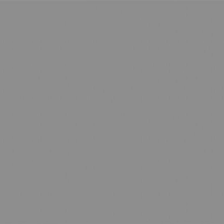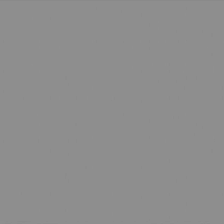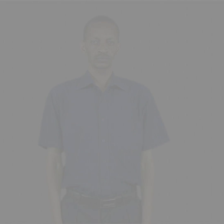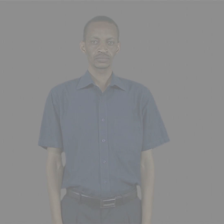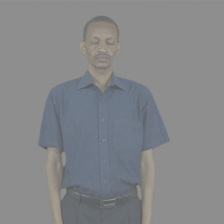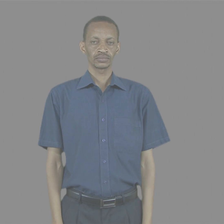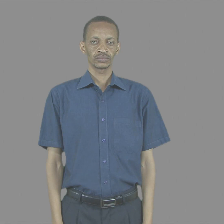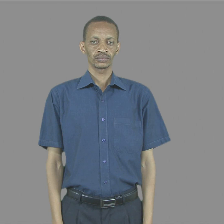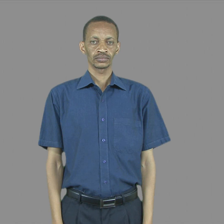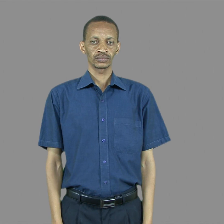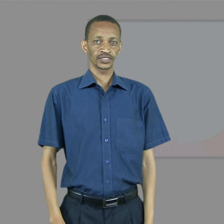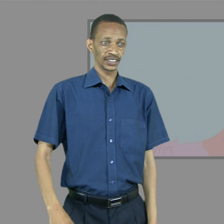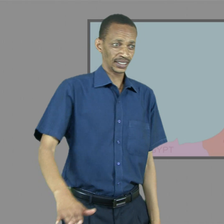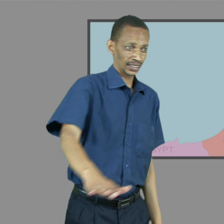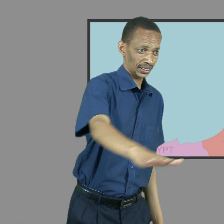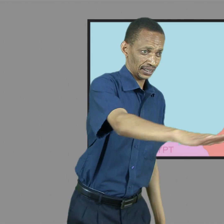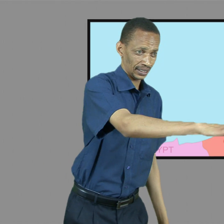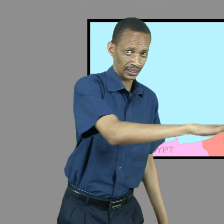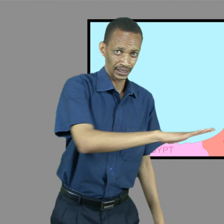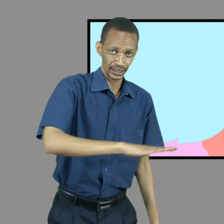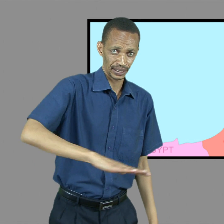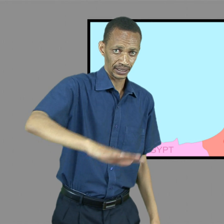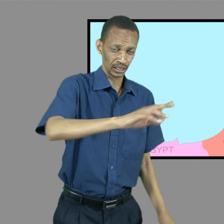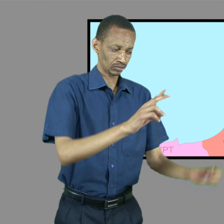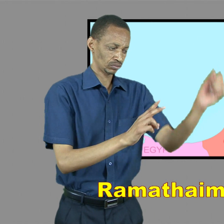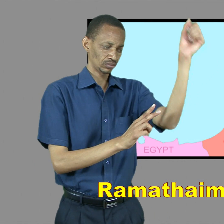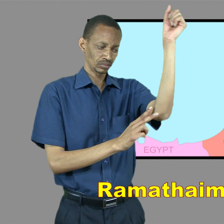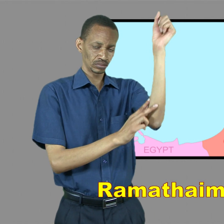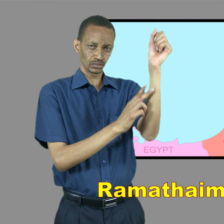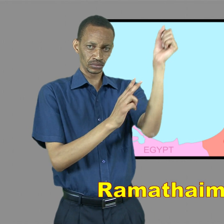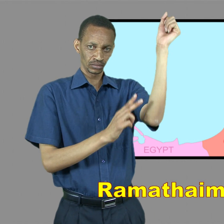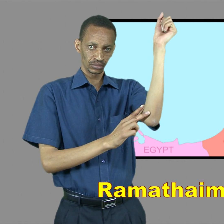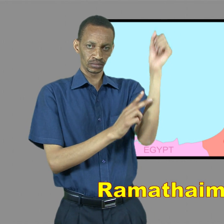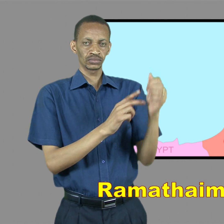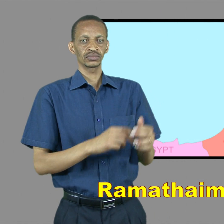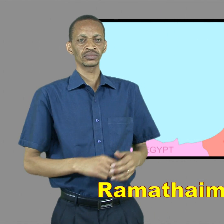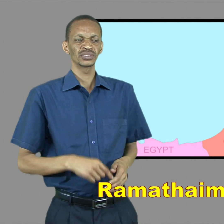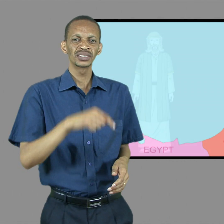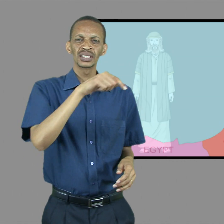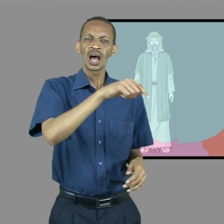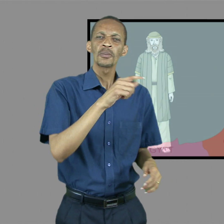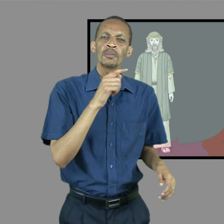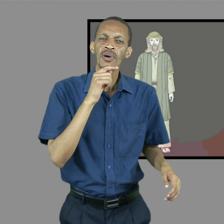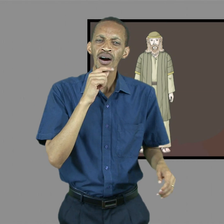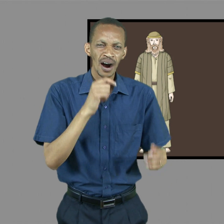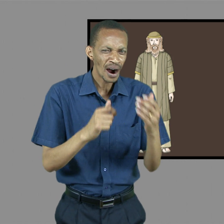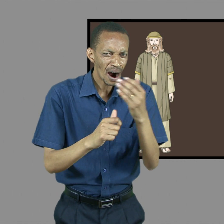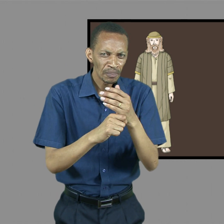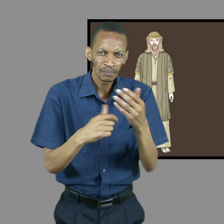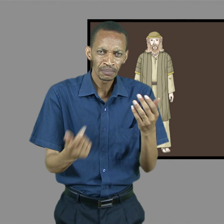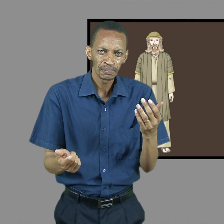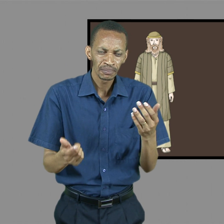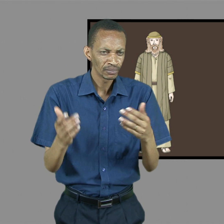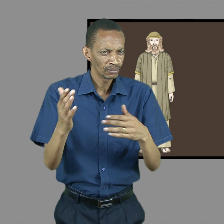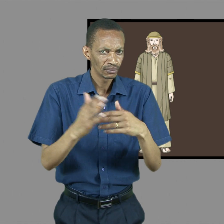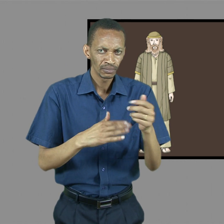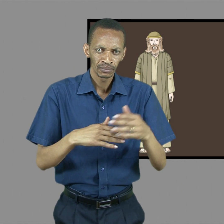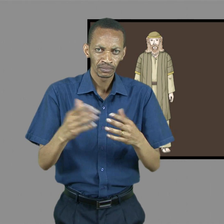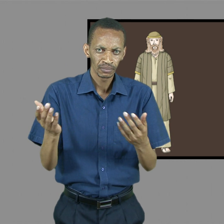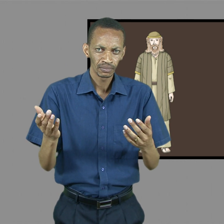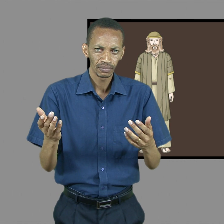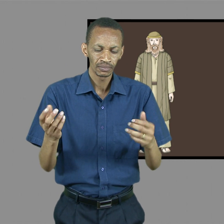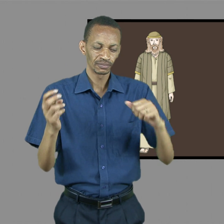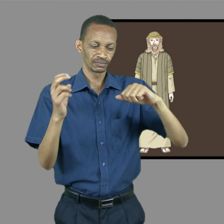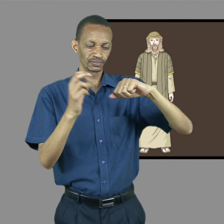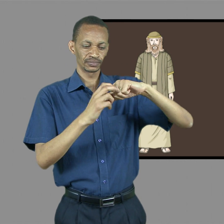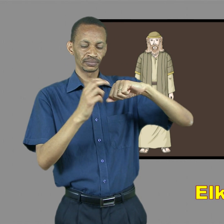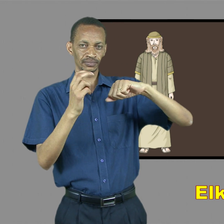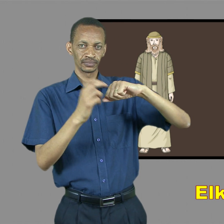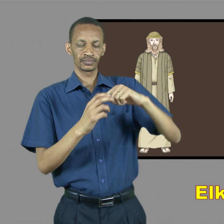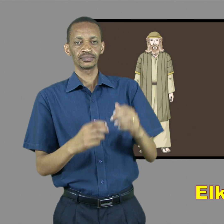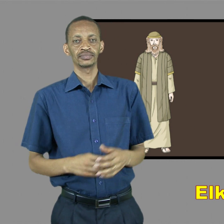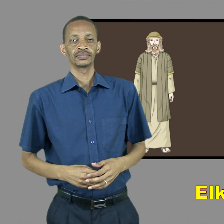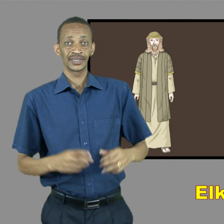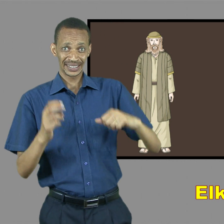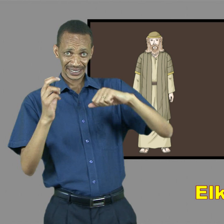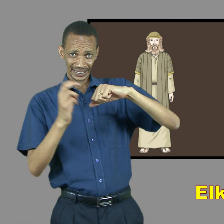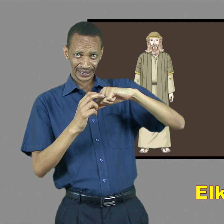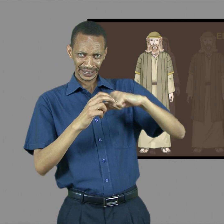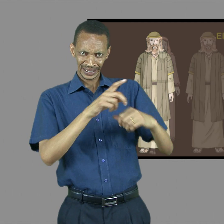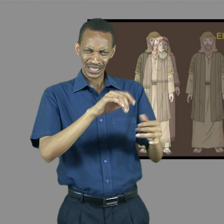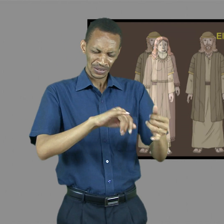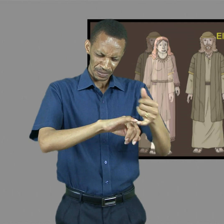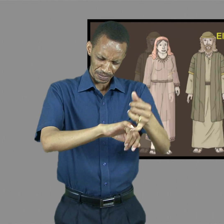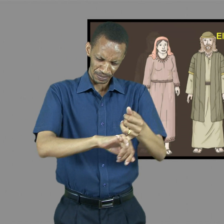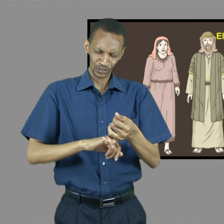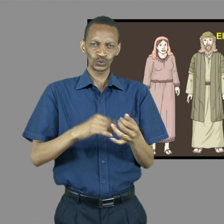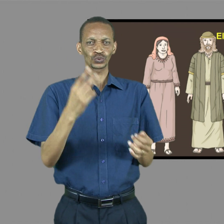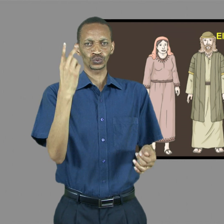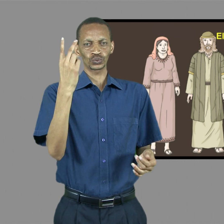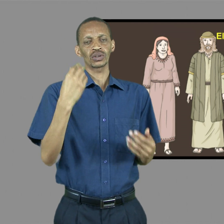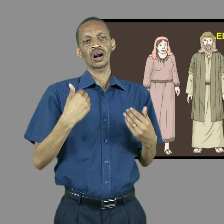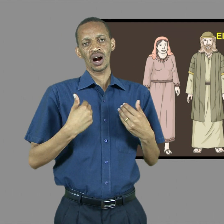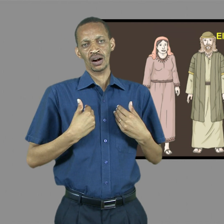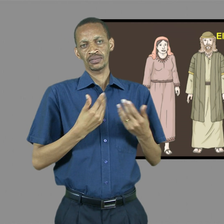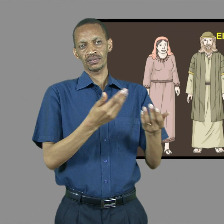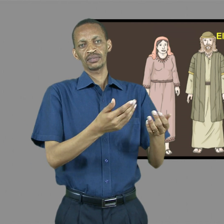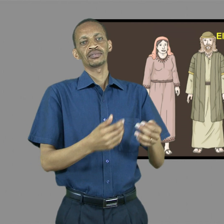Now there was a man named Elkanah who was from Ramathaim-zophim in the hill country of Ephraim. He was the son of Jeroham, the son of Elihu, the son of Tohu, the son of Zuph, an Ephraimite.